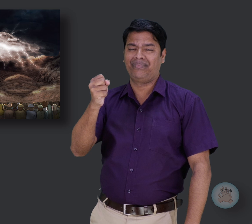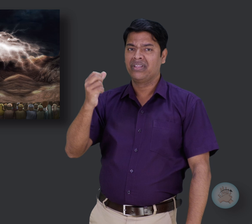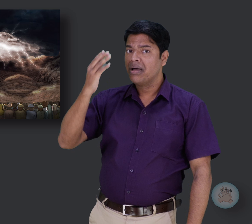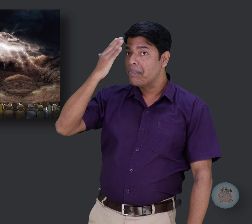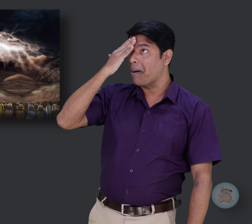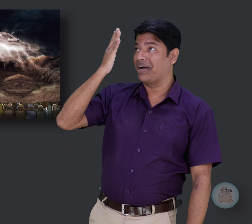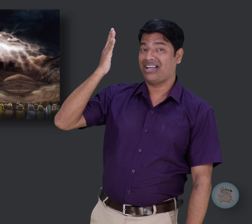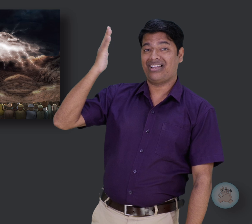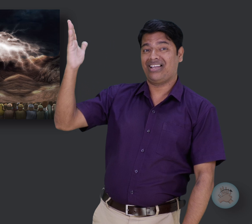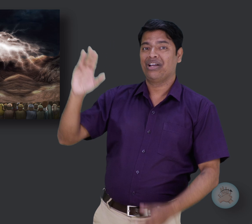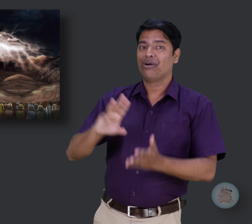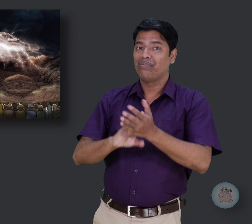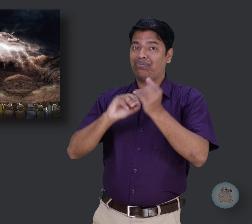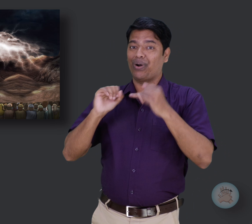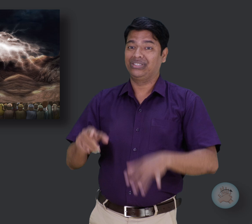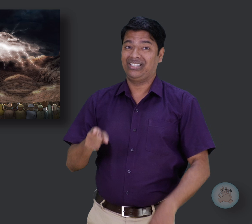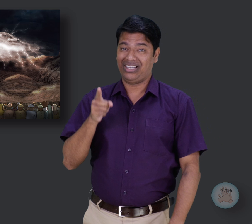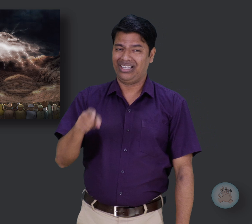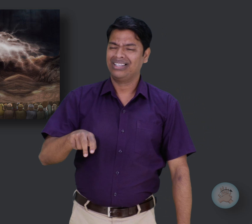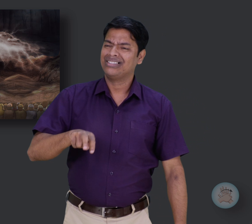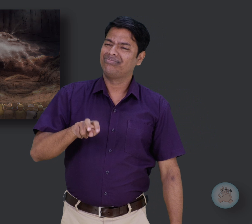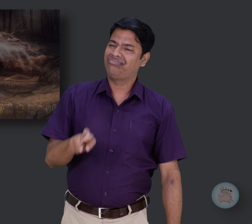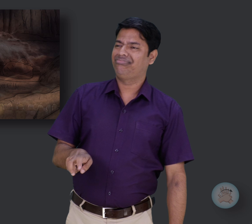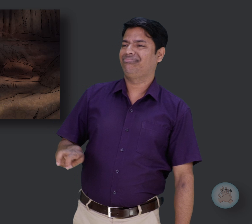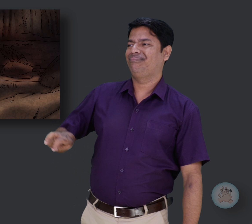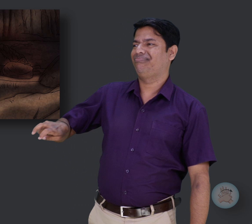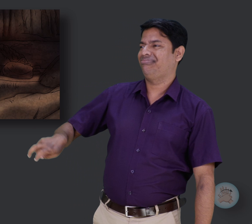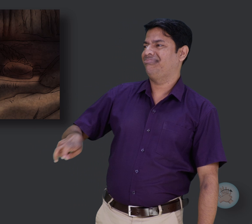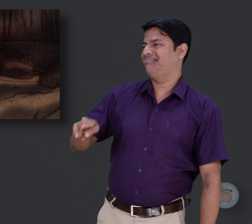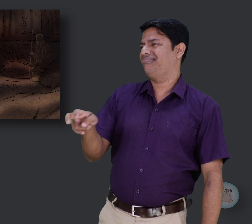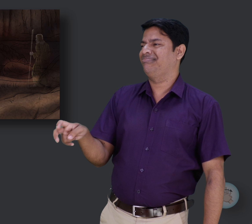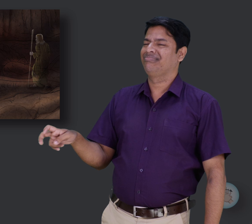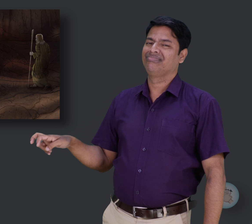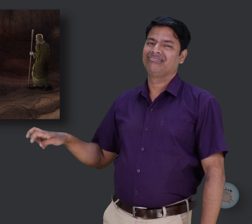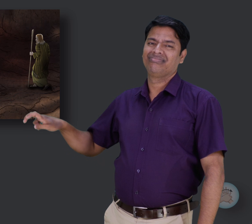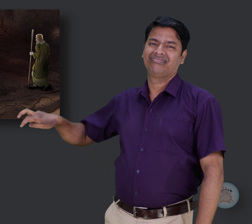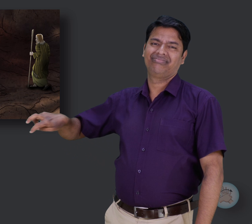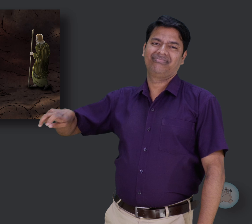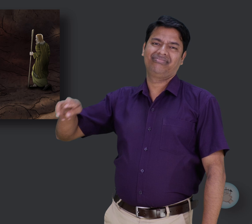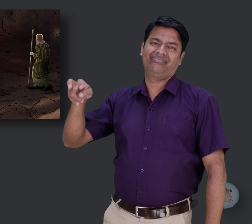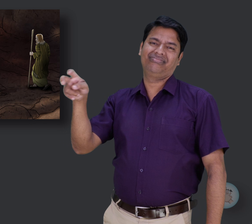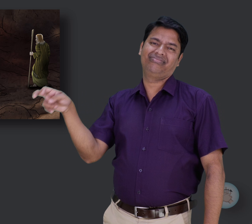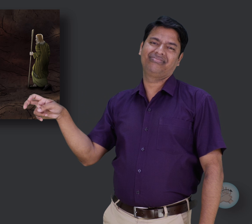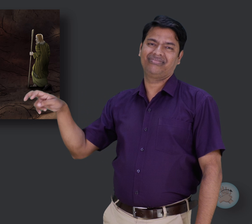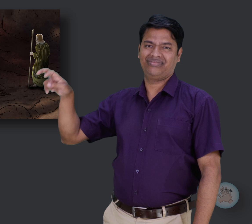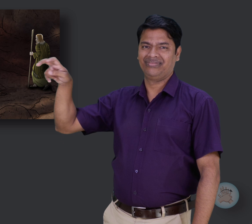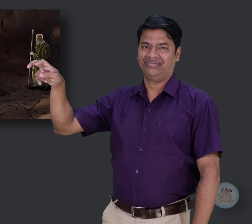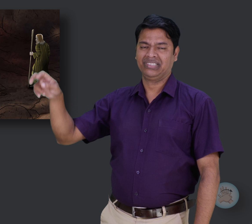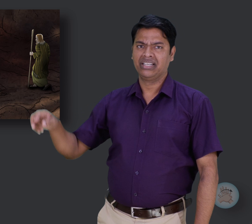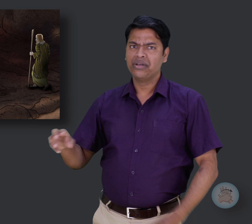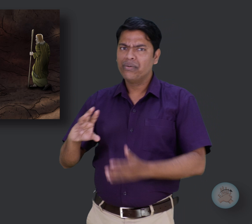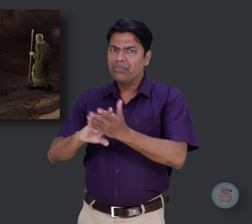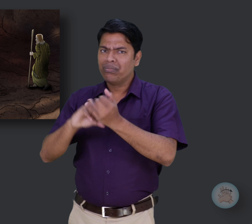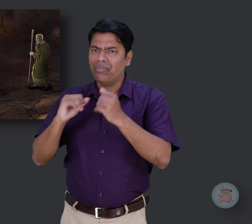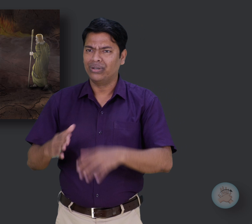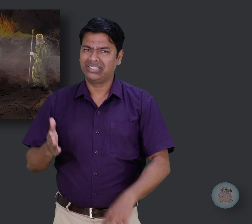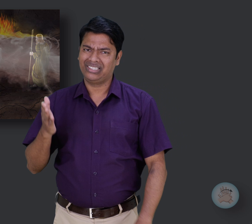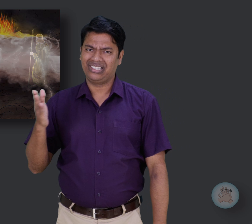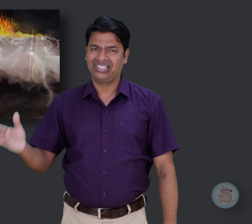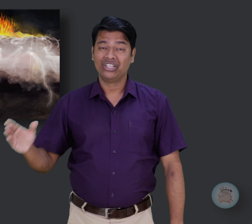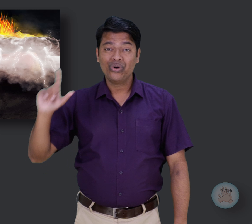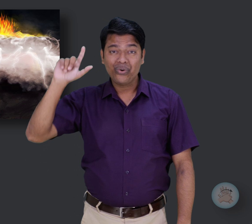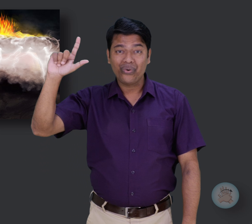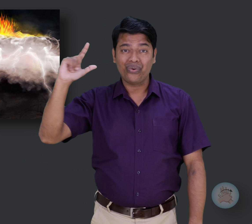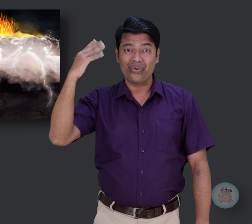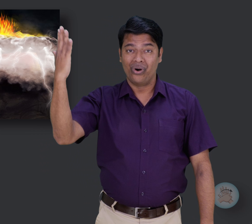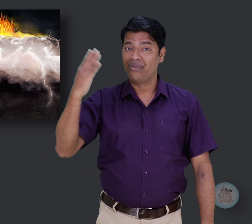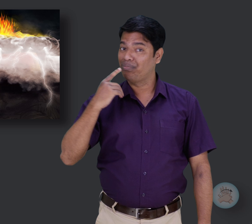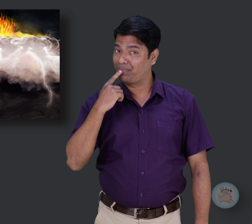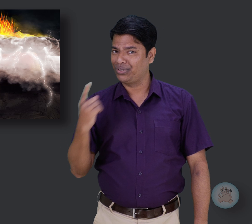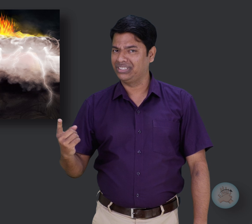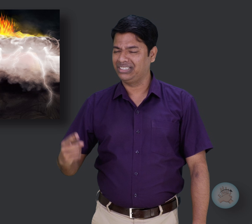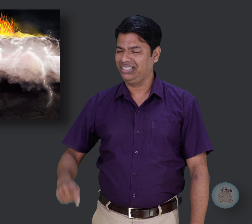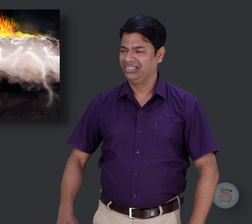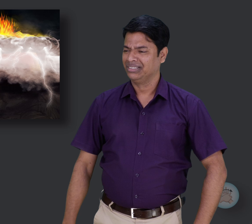And the people stood at a distance as Moses approached the thick darkness where God was.